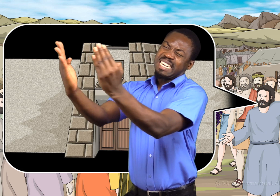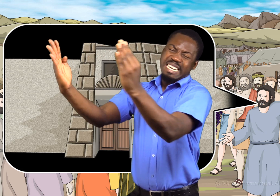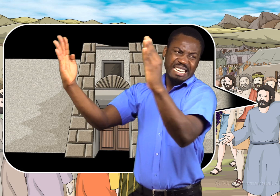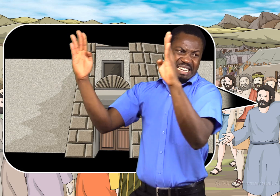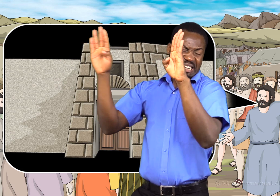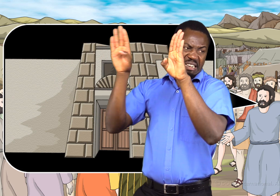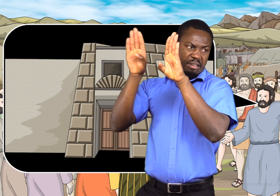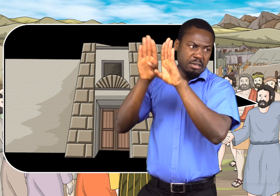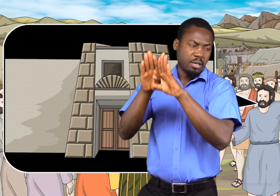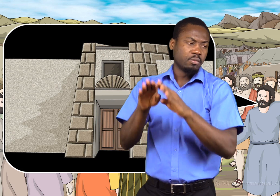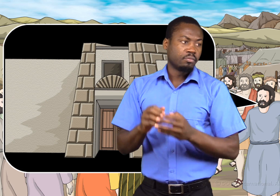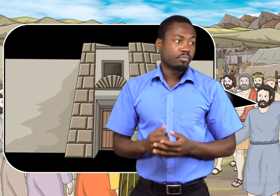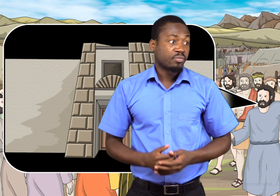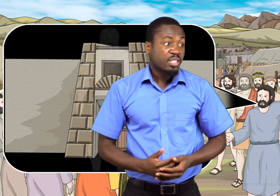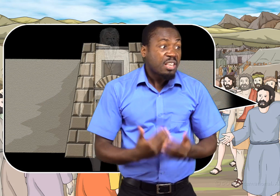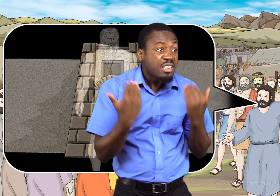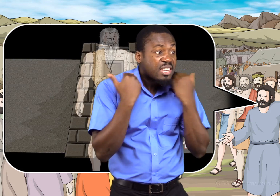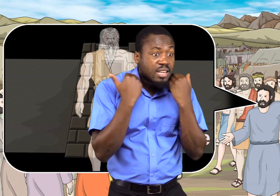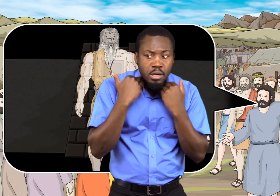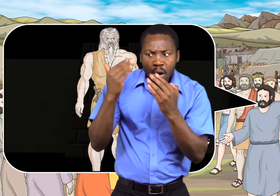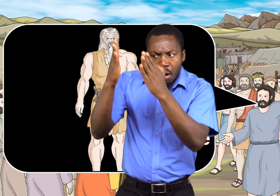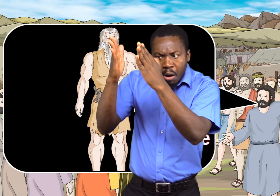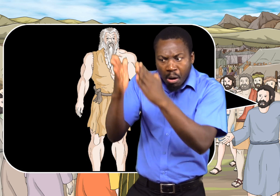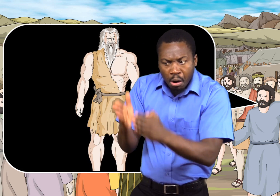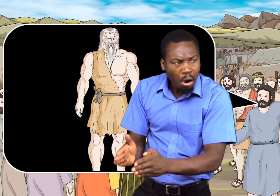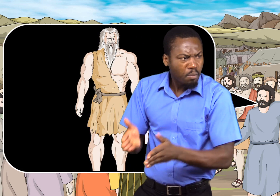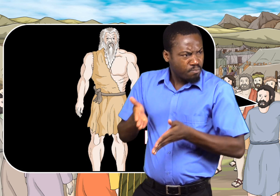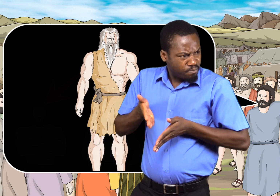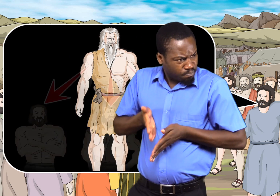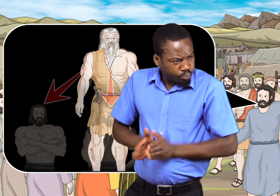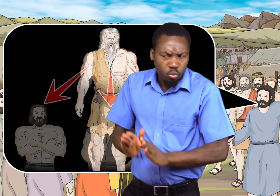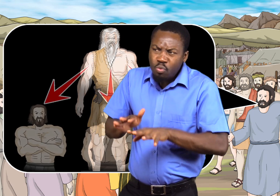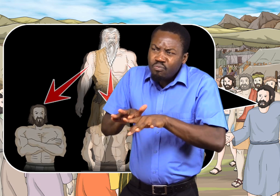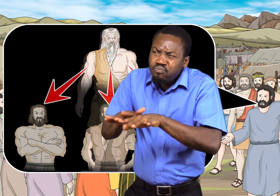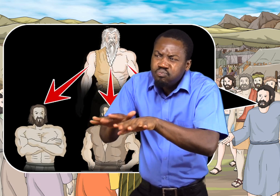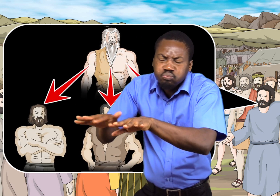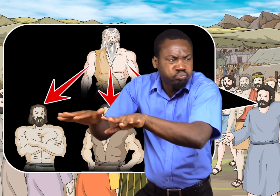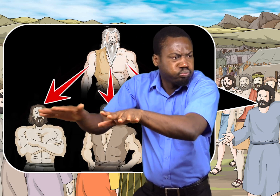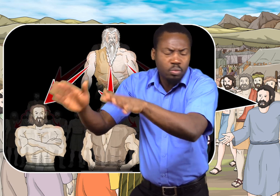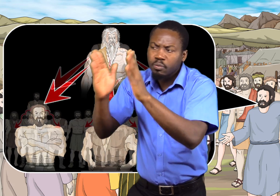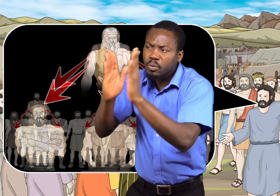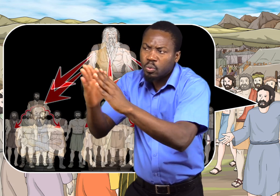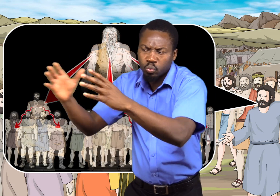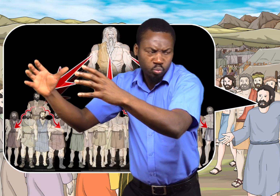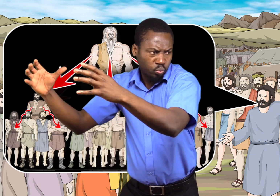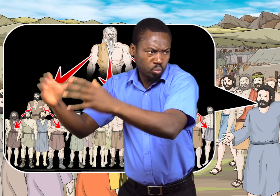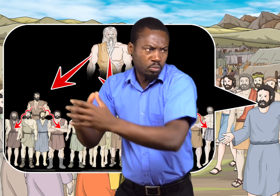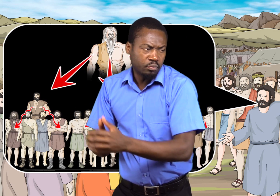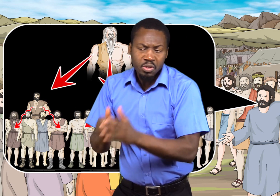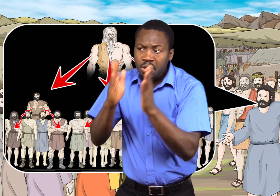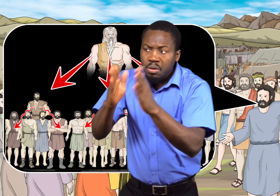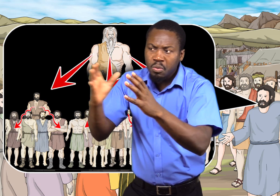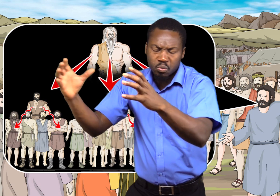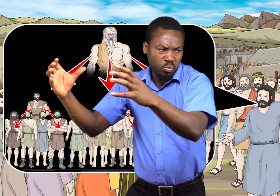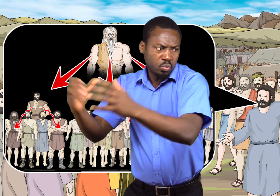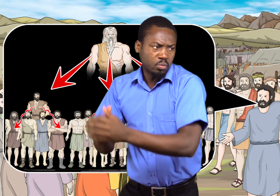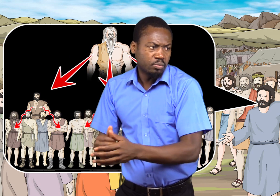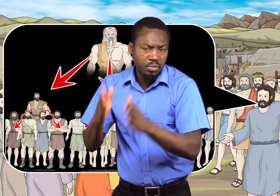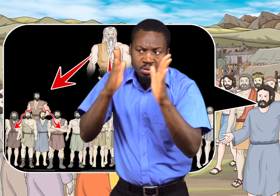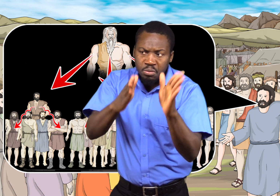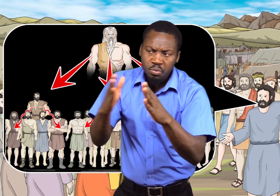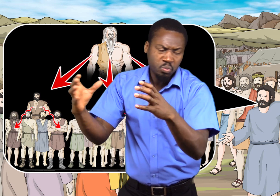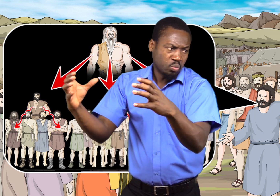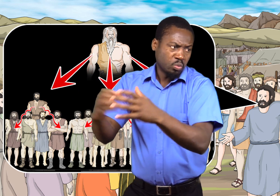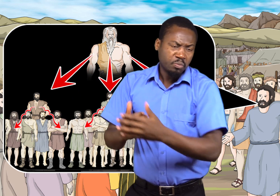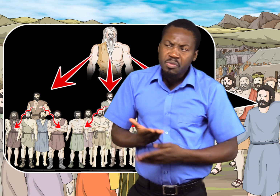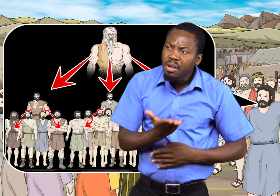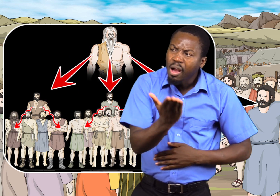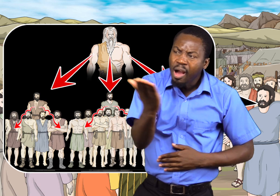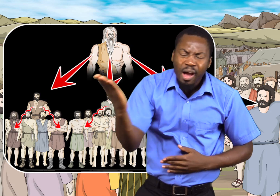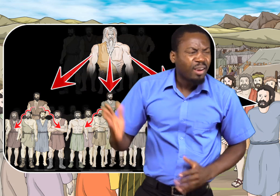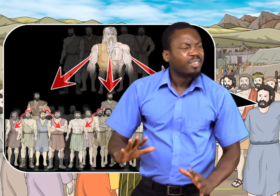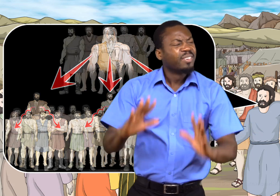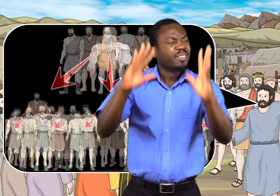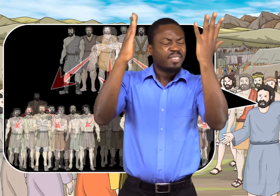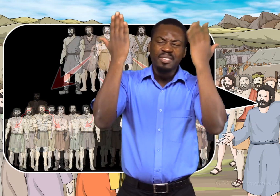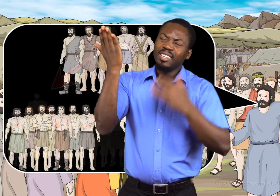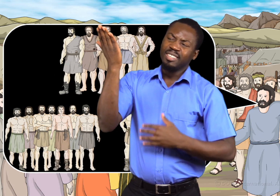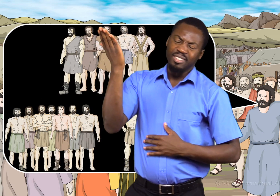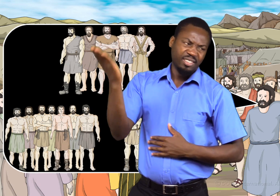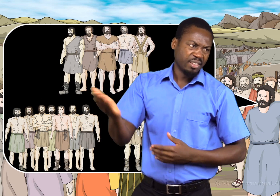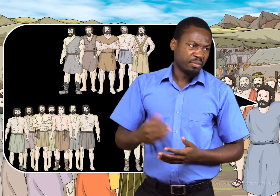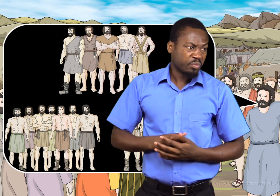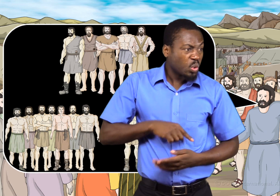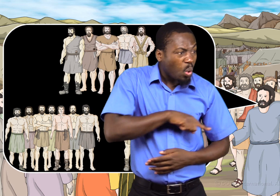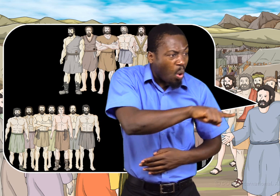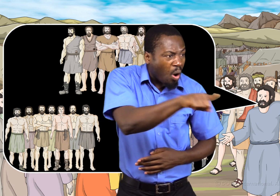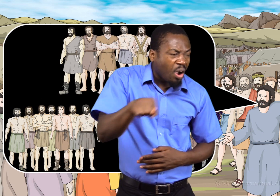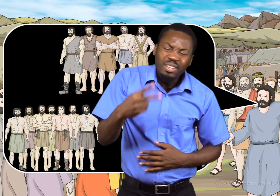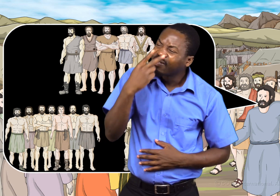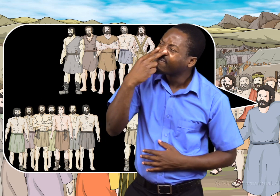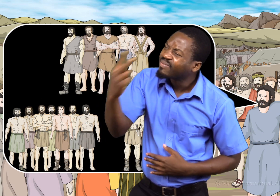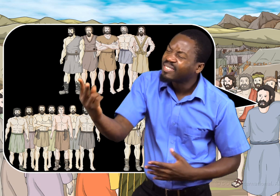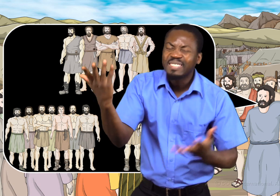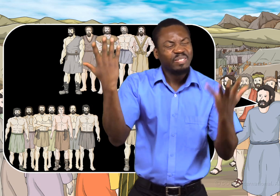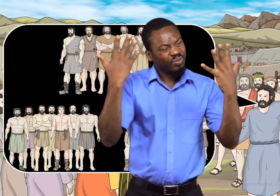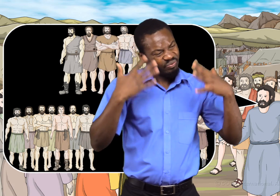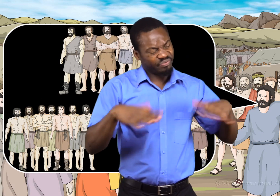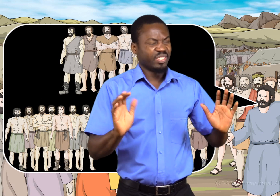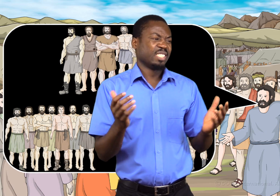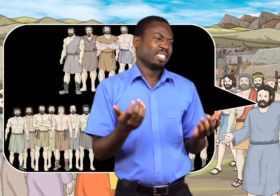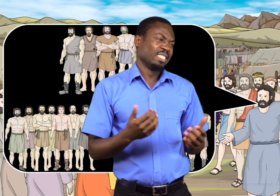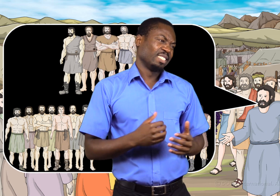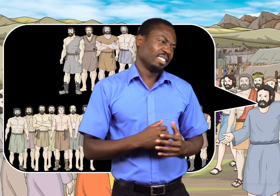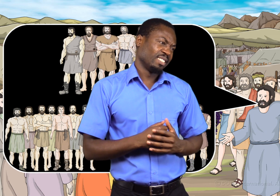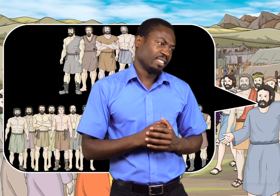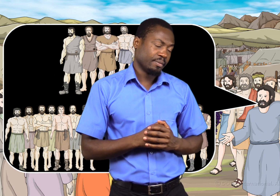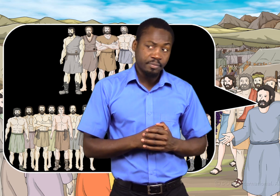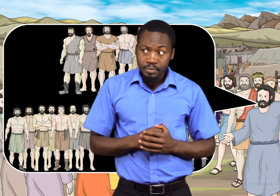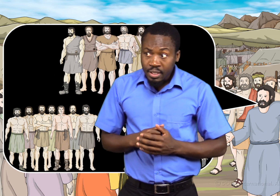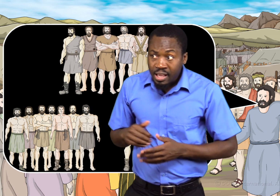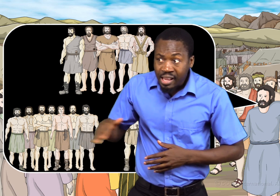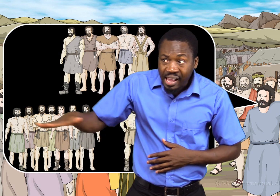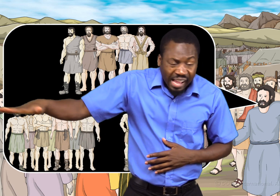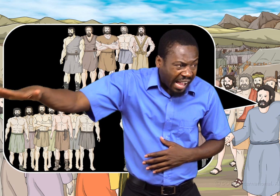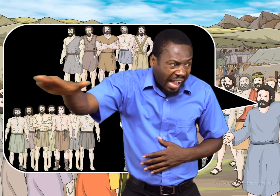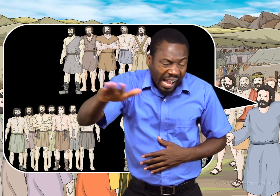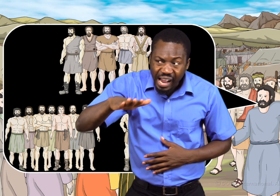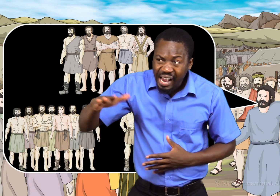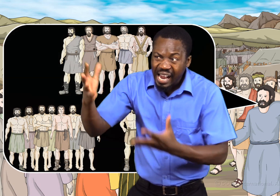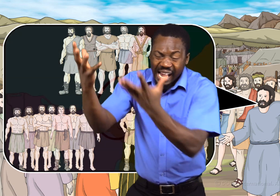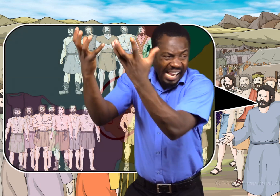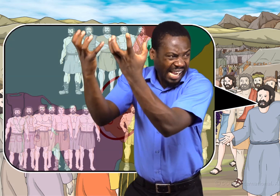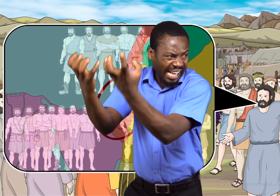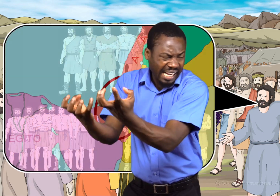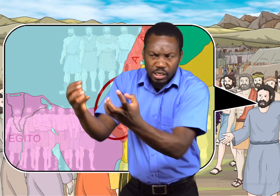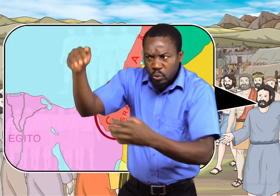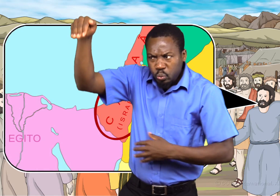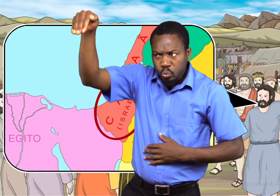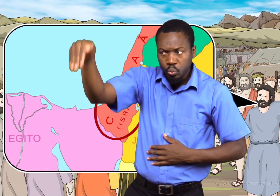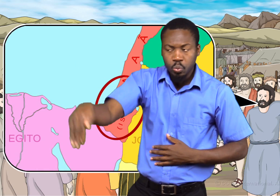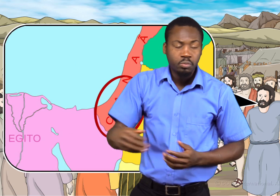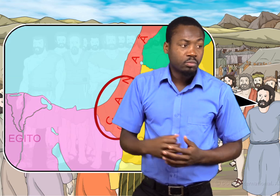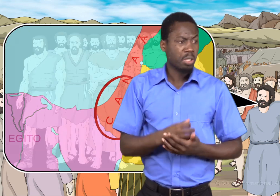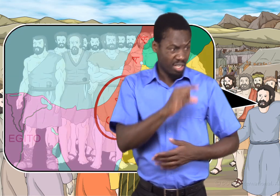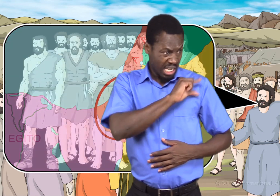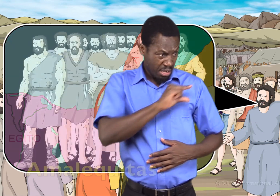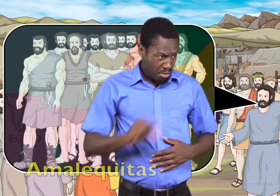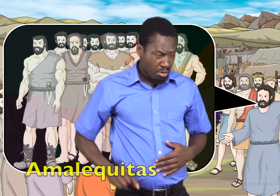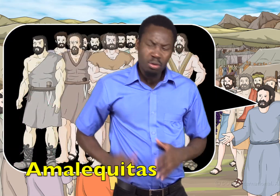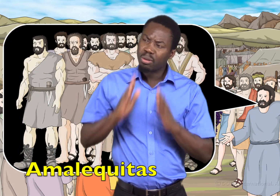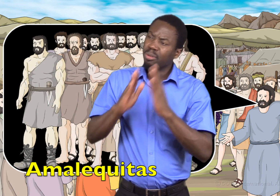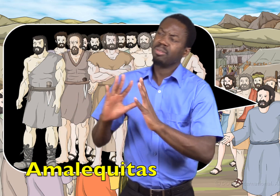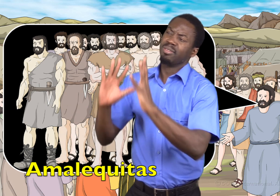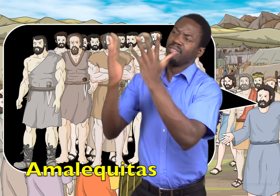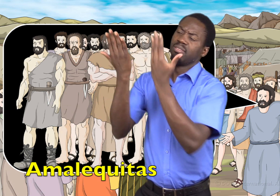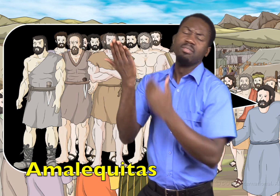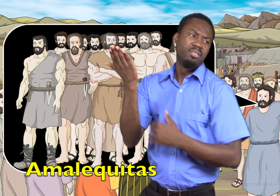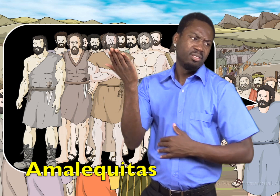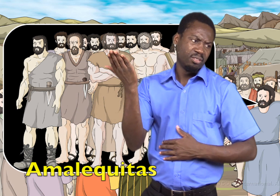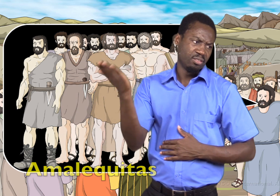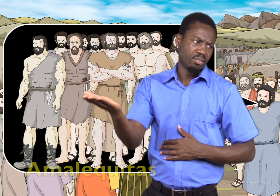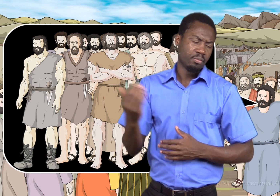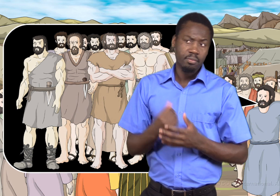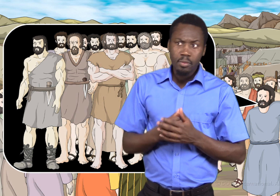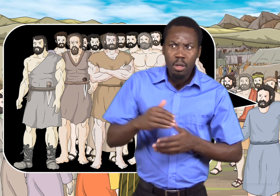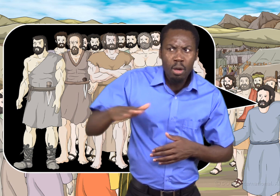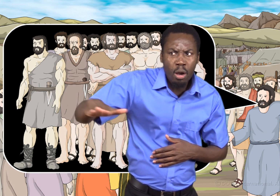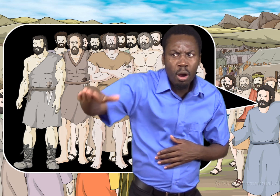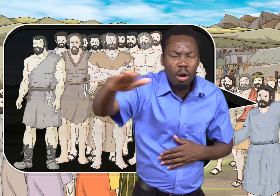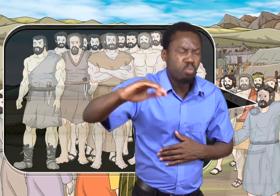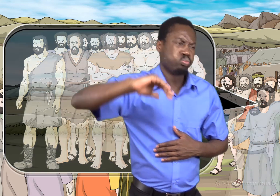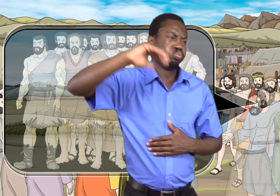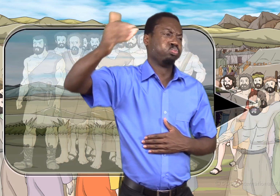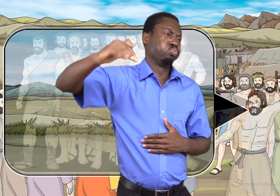We even saw the descendants of Anak there. The Amalekites live in the land of the Negev;